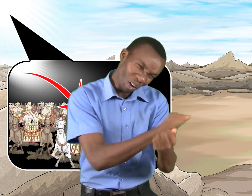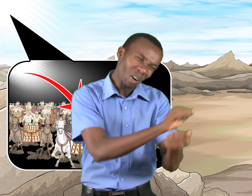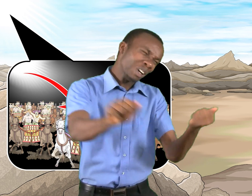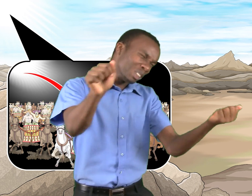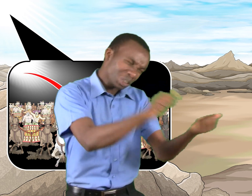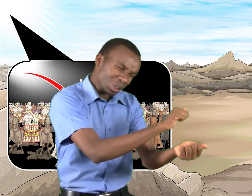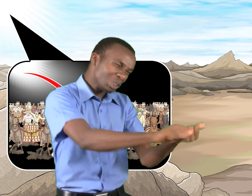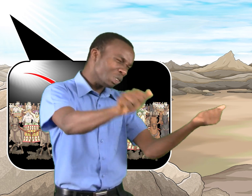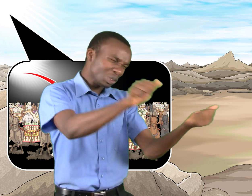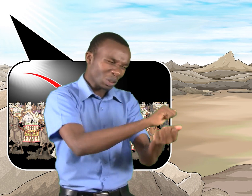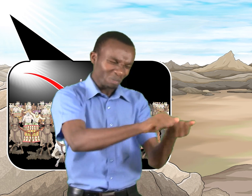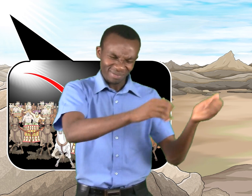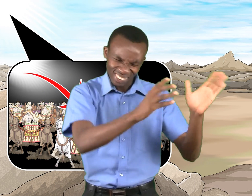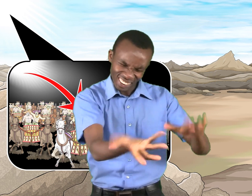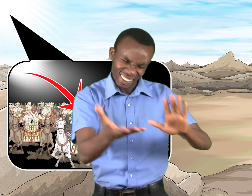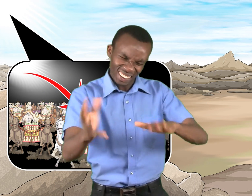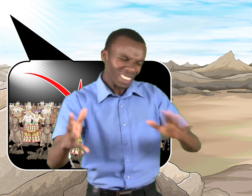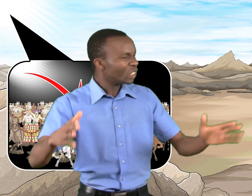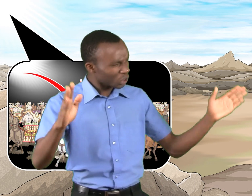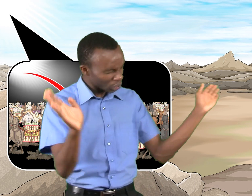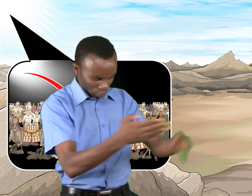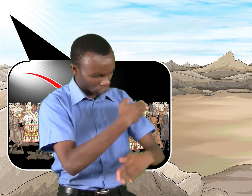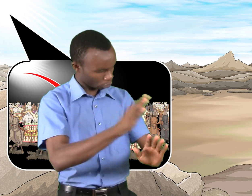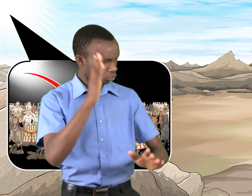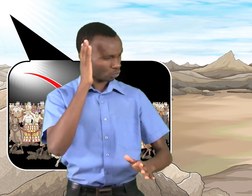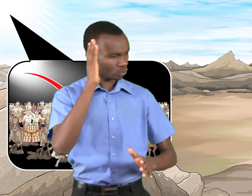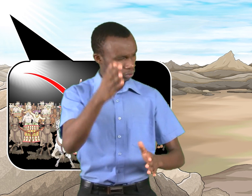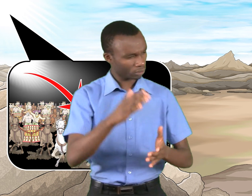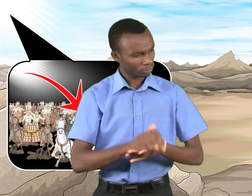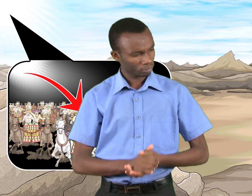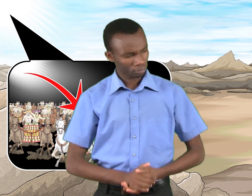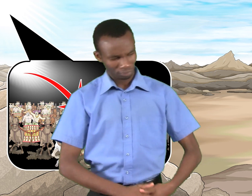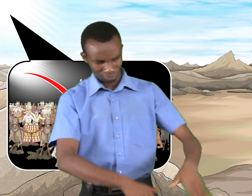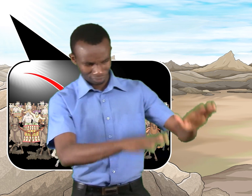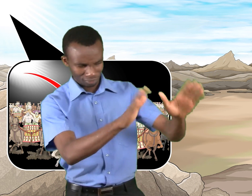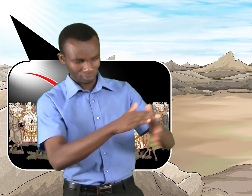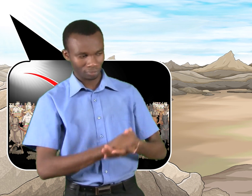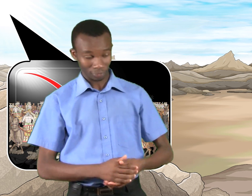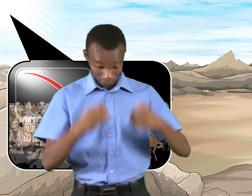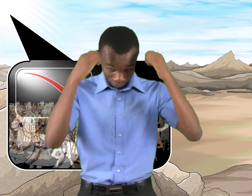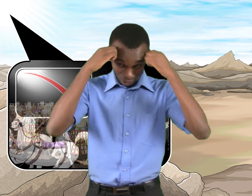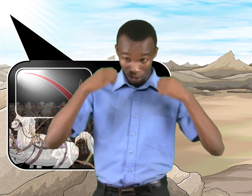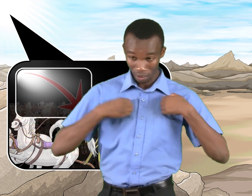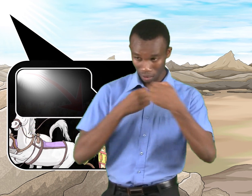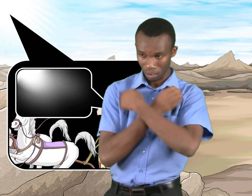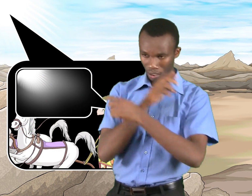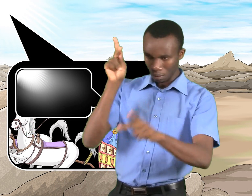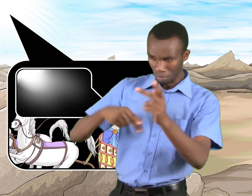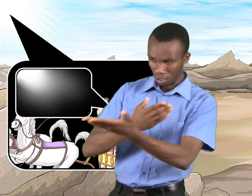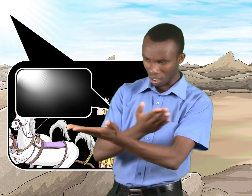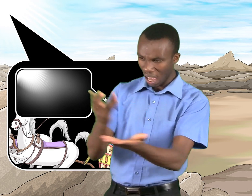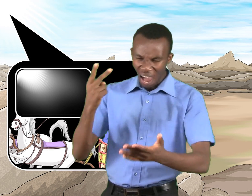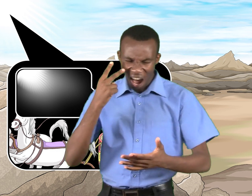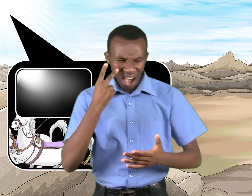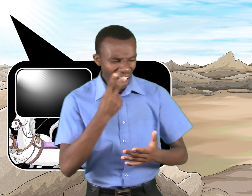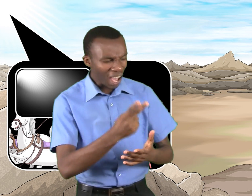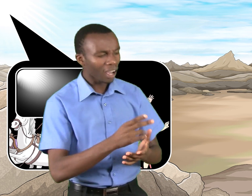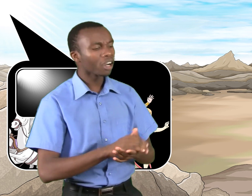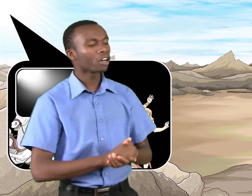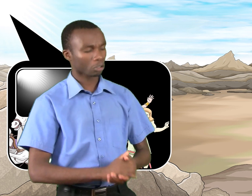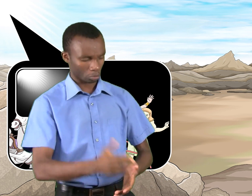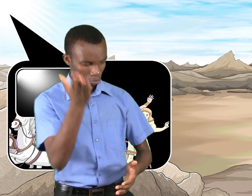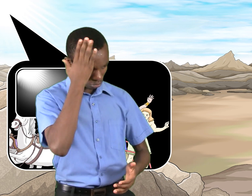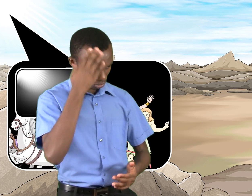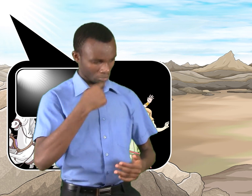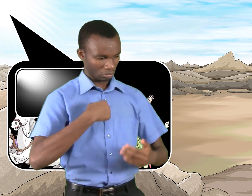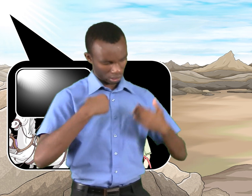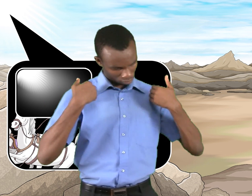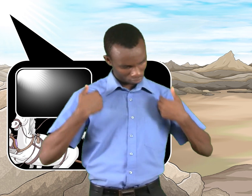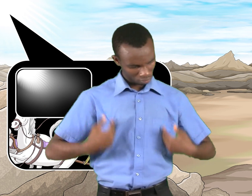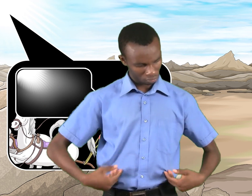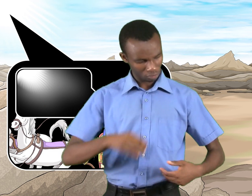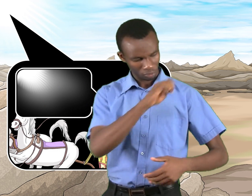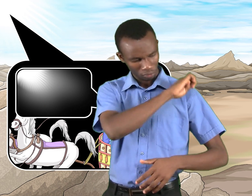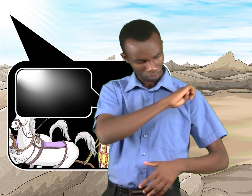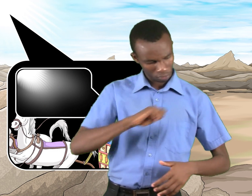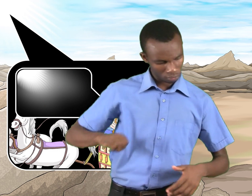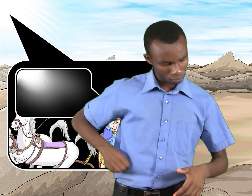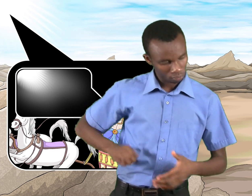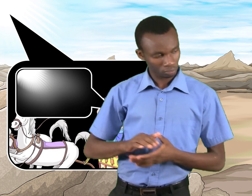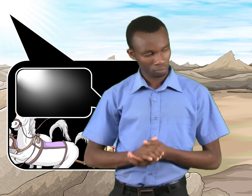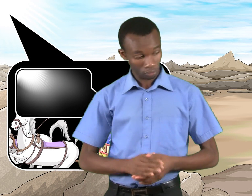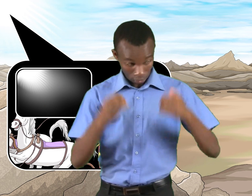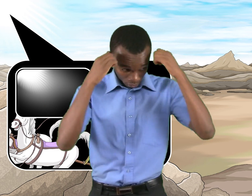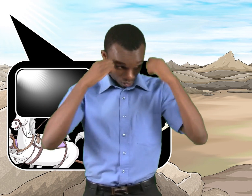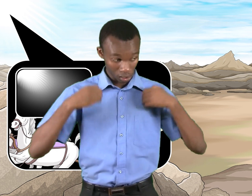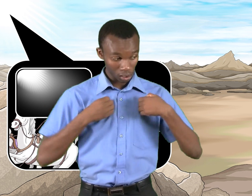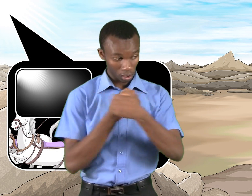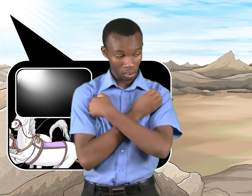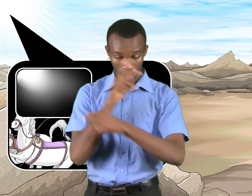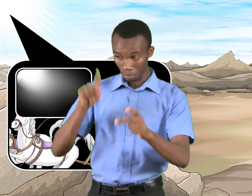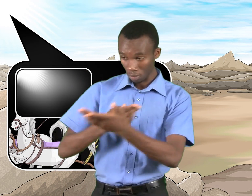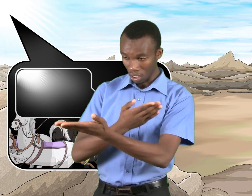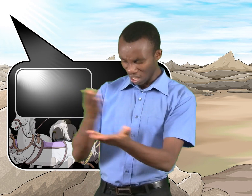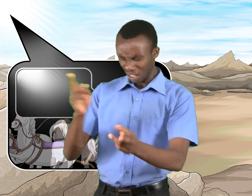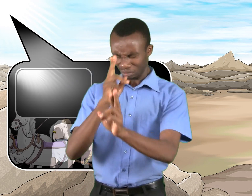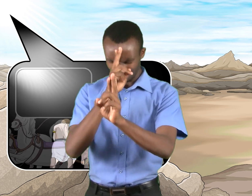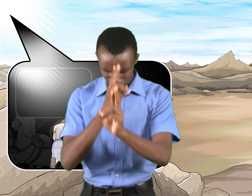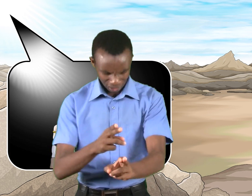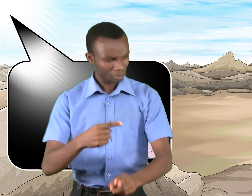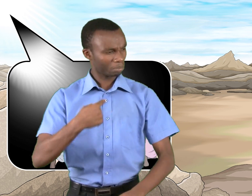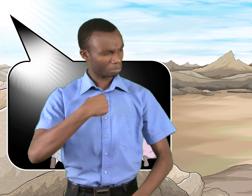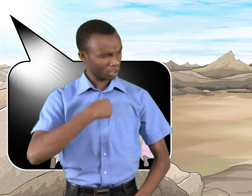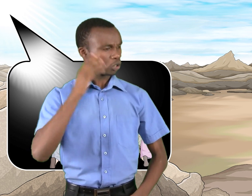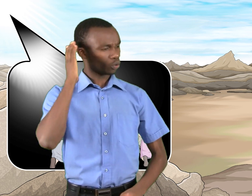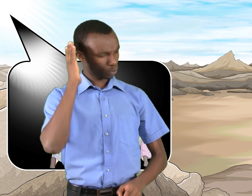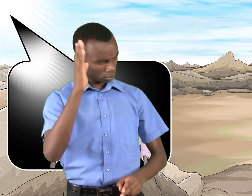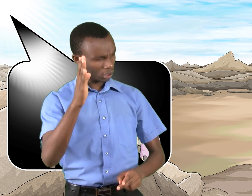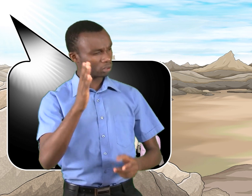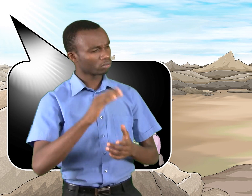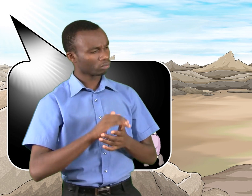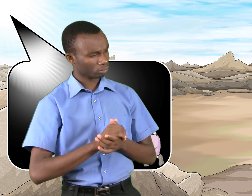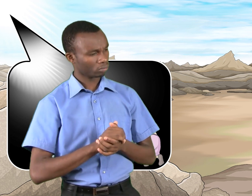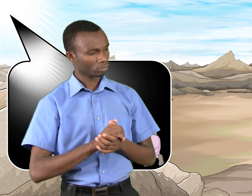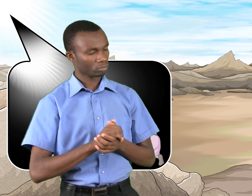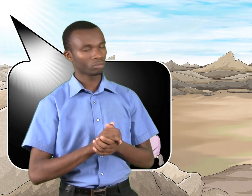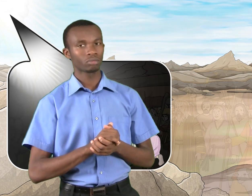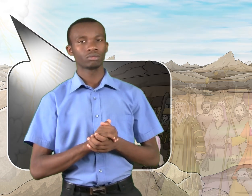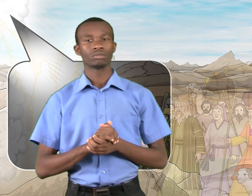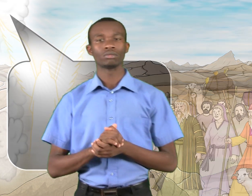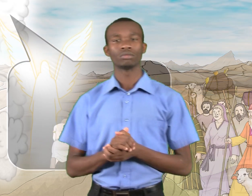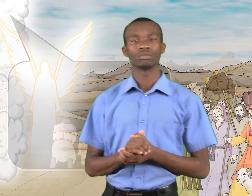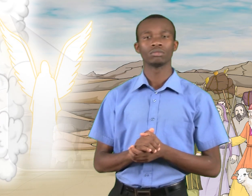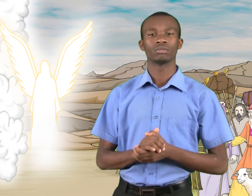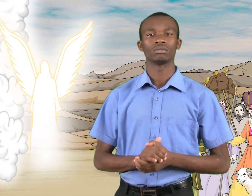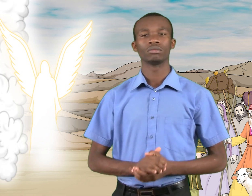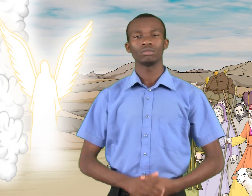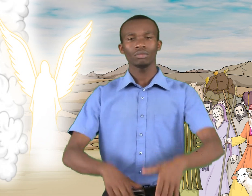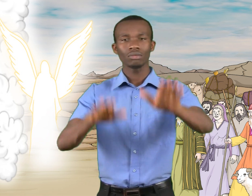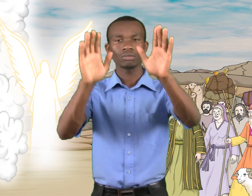The Egyptians will know that I am the LORD when I am honored through Pharaoh, his chariots, and his horsemen.”